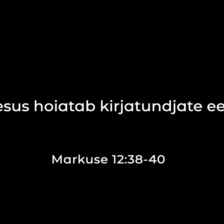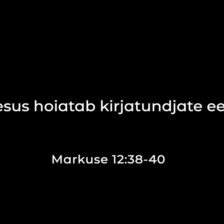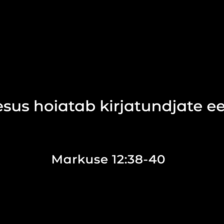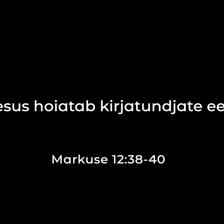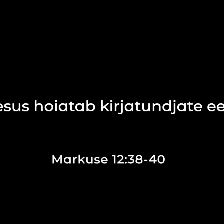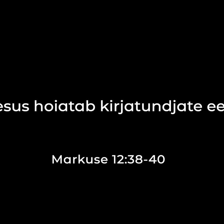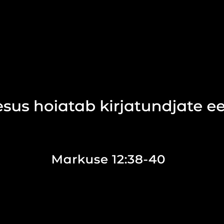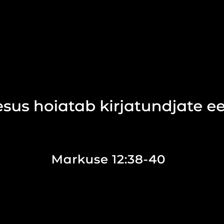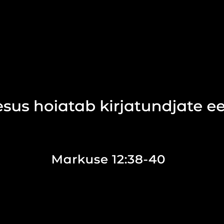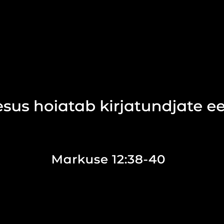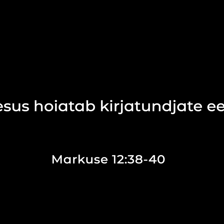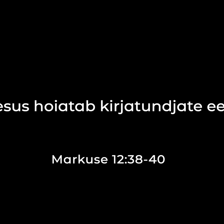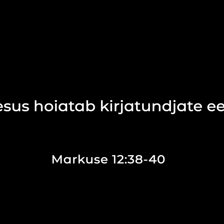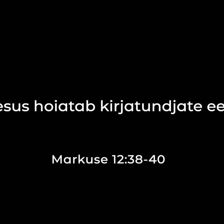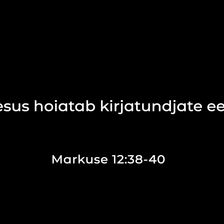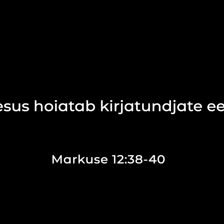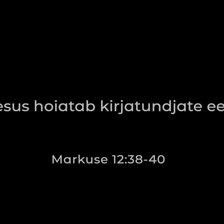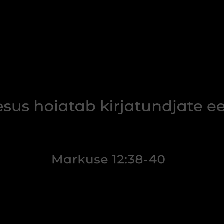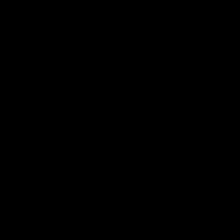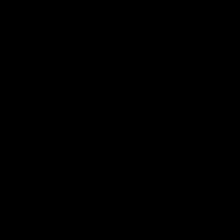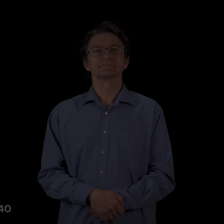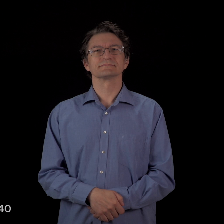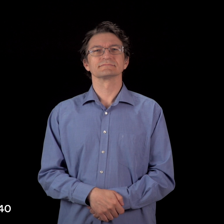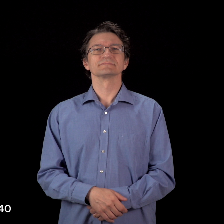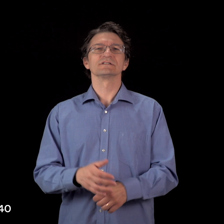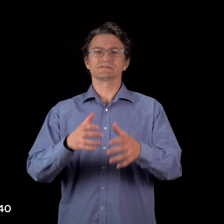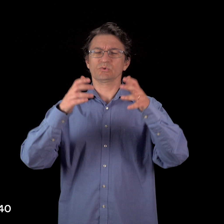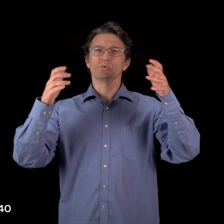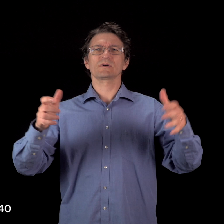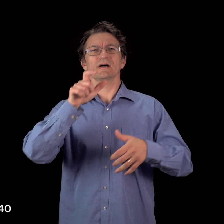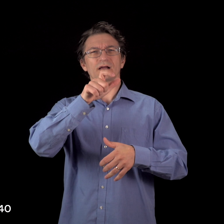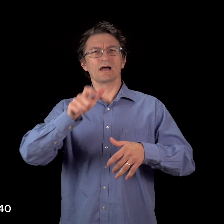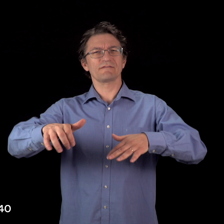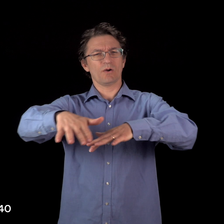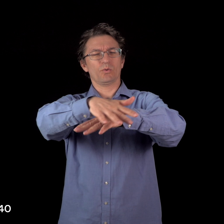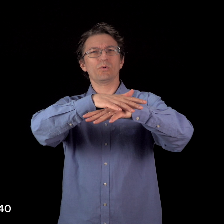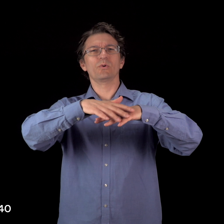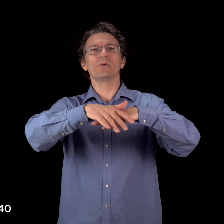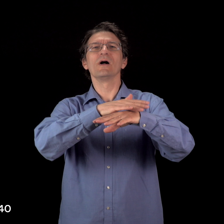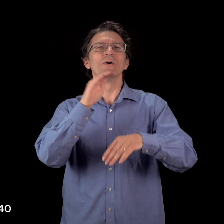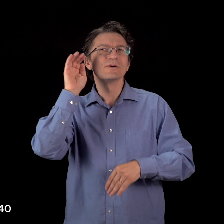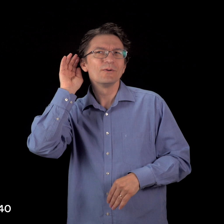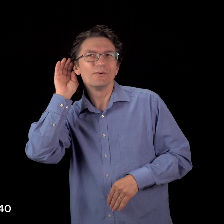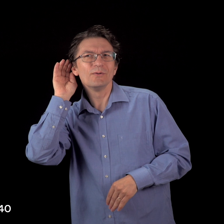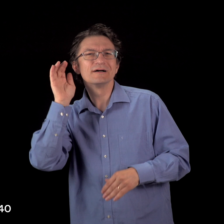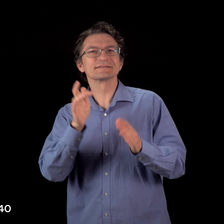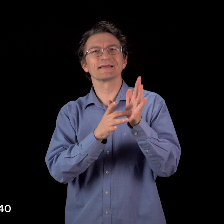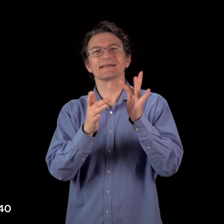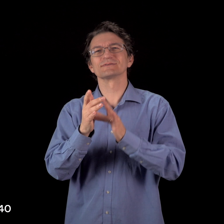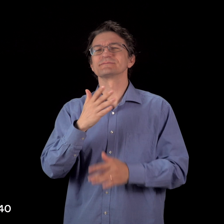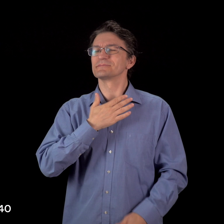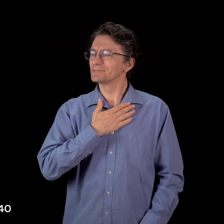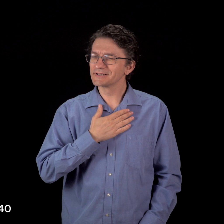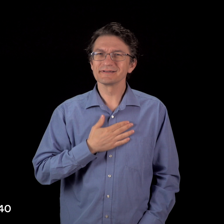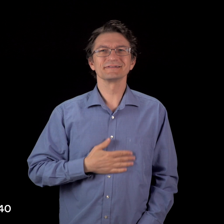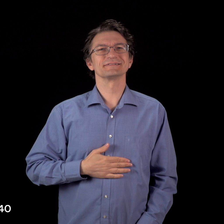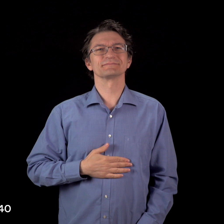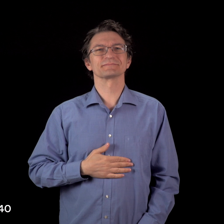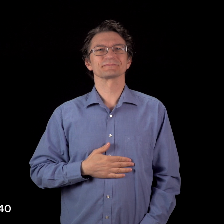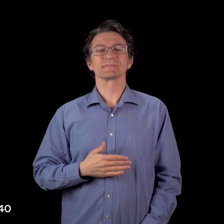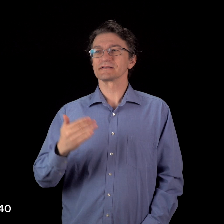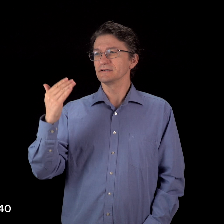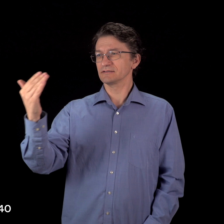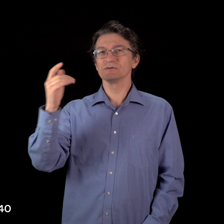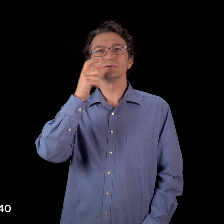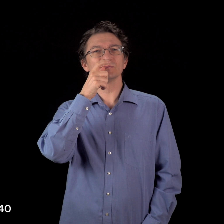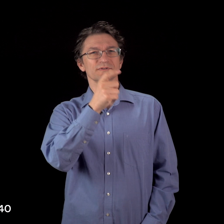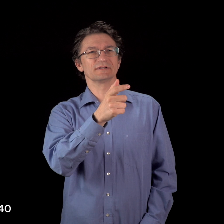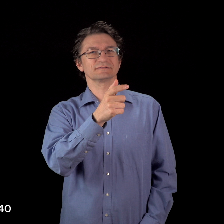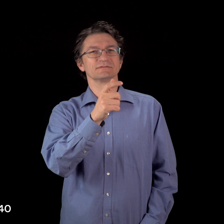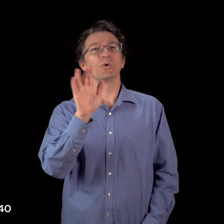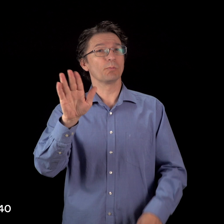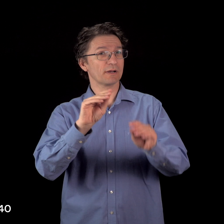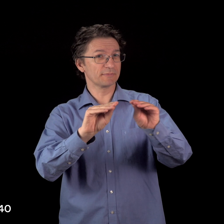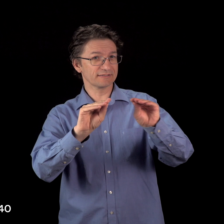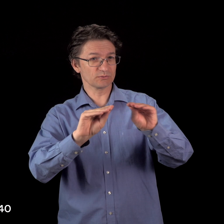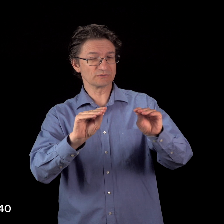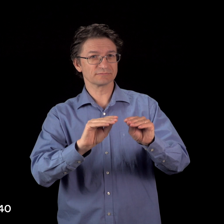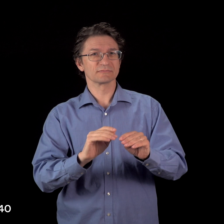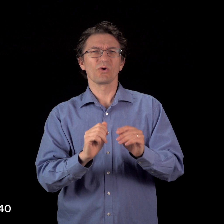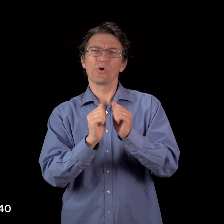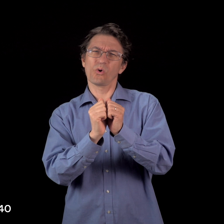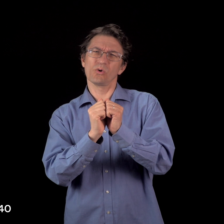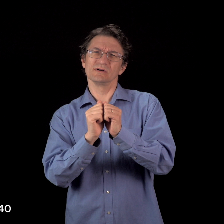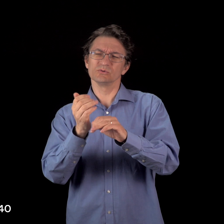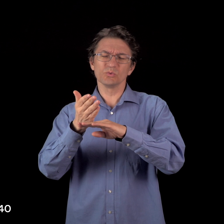In His teaching Jesus also said, “Watch out for the scribes.